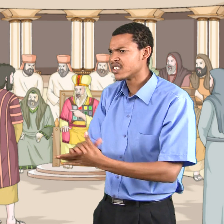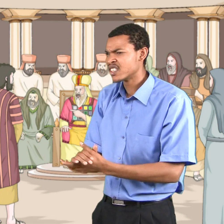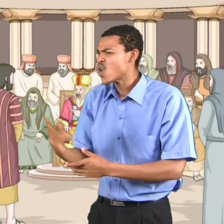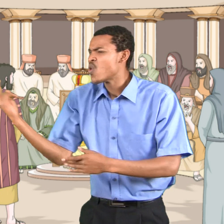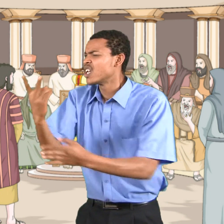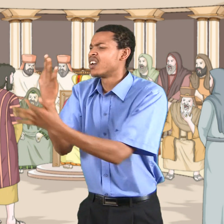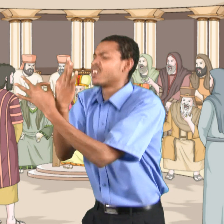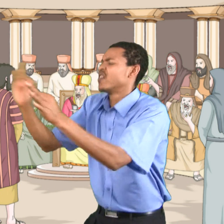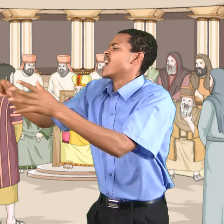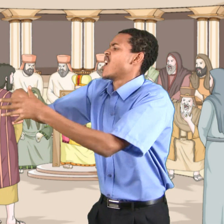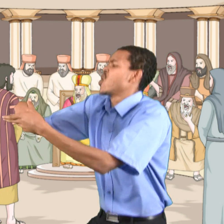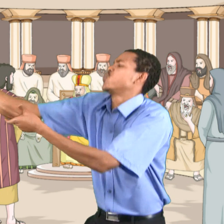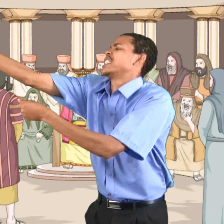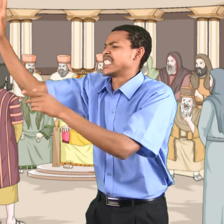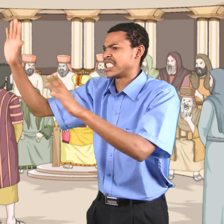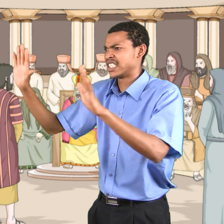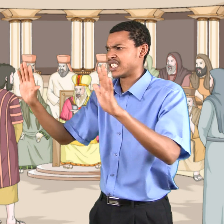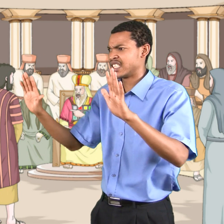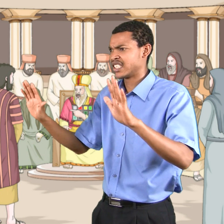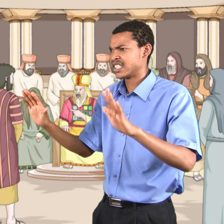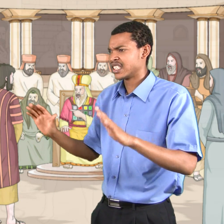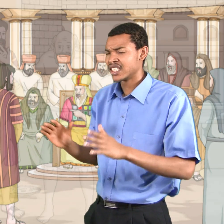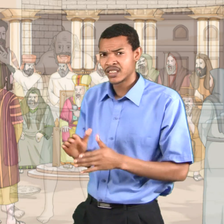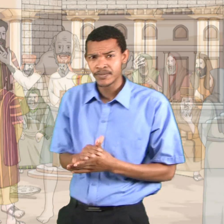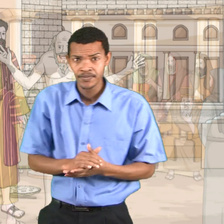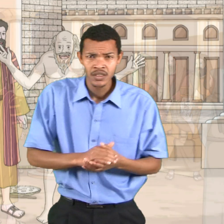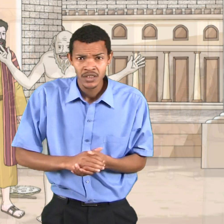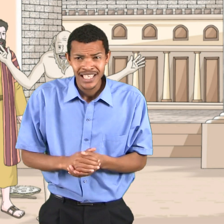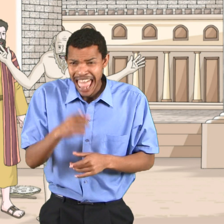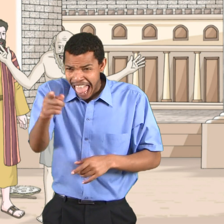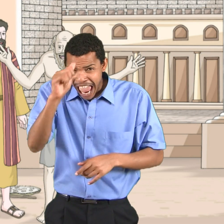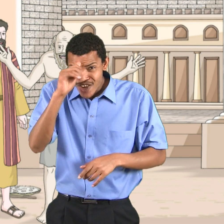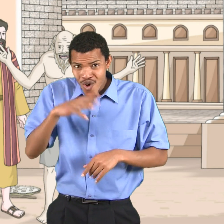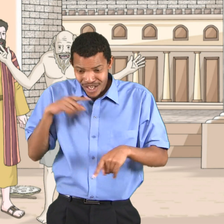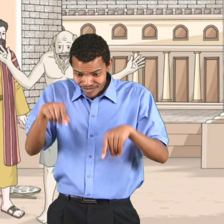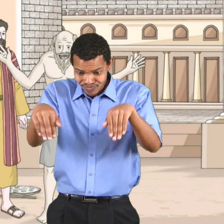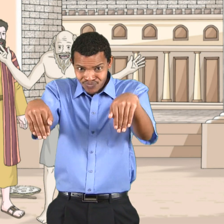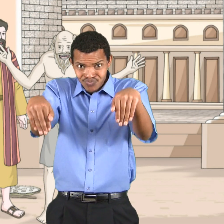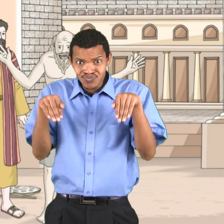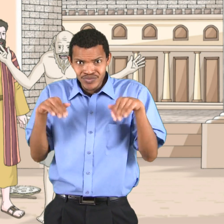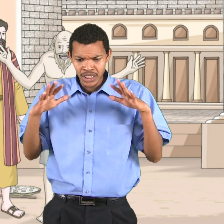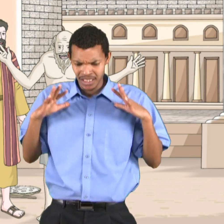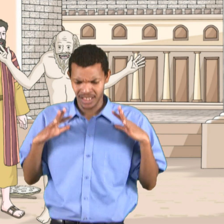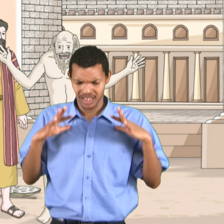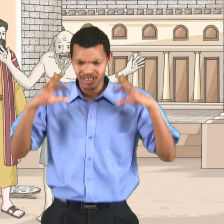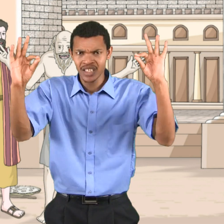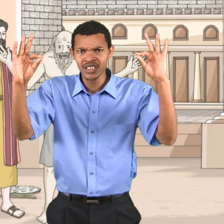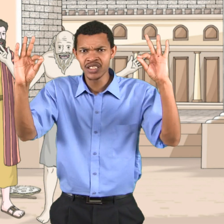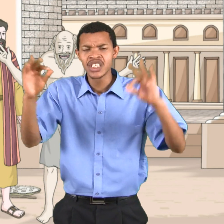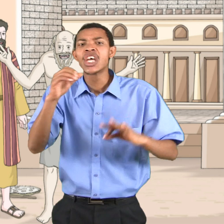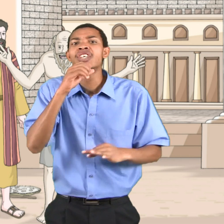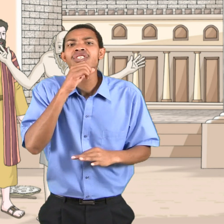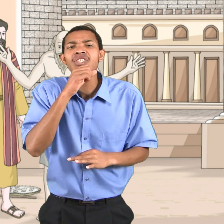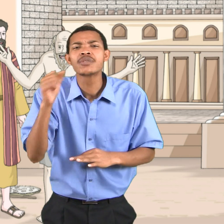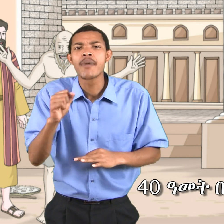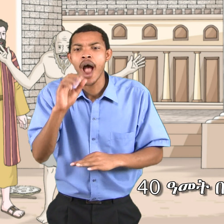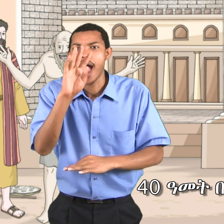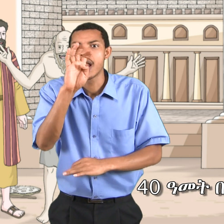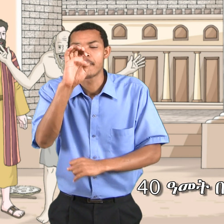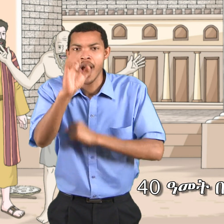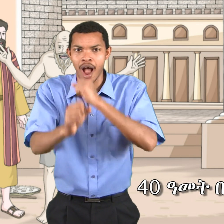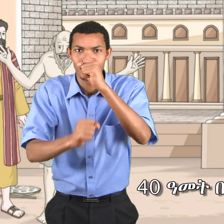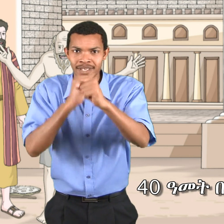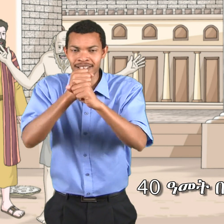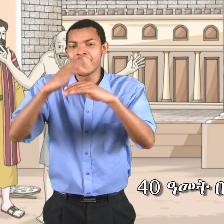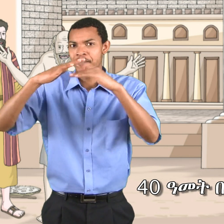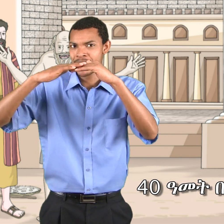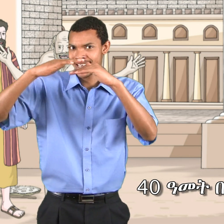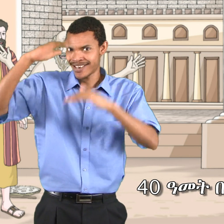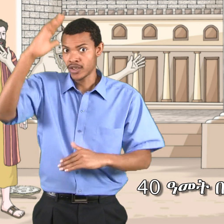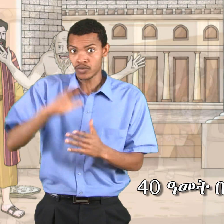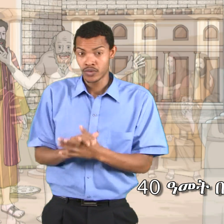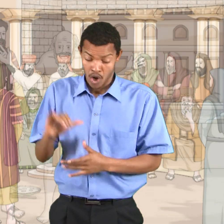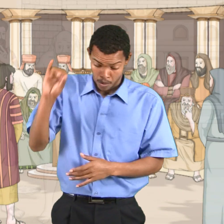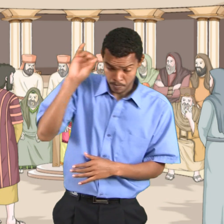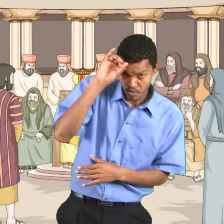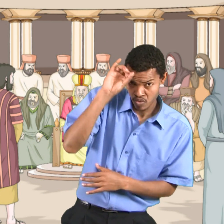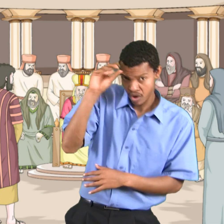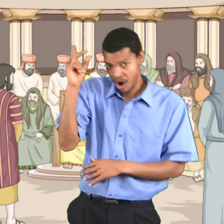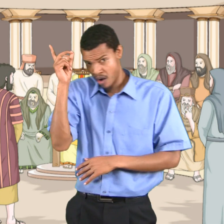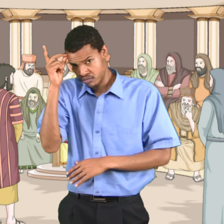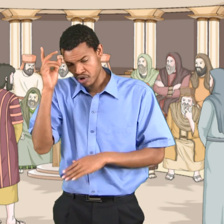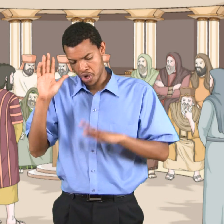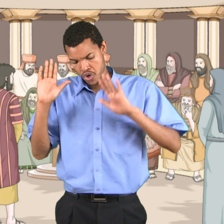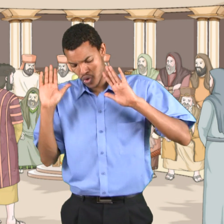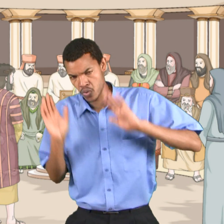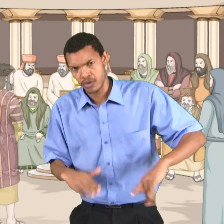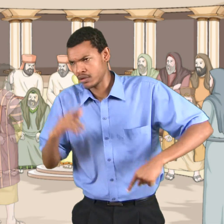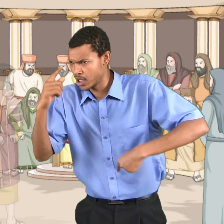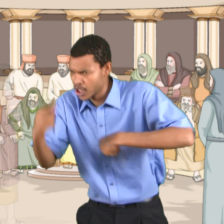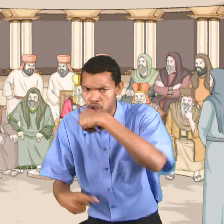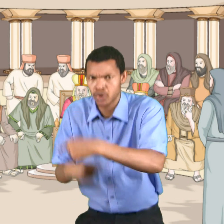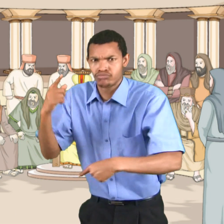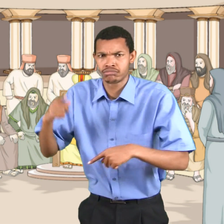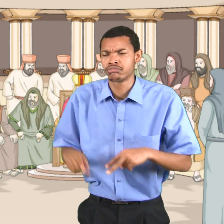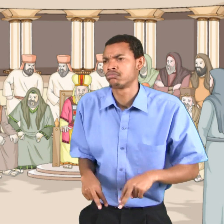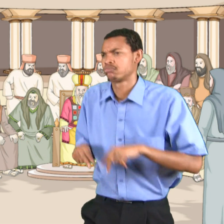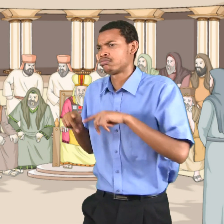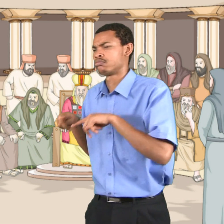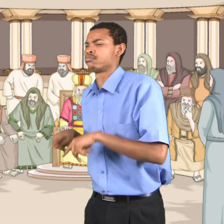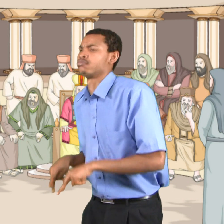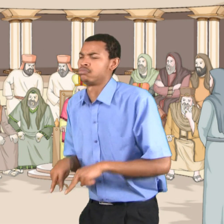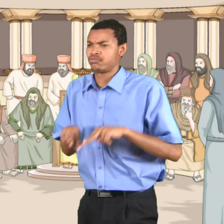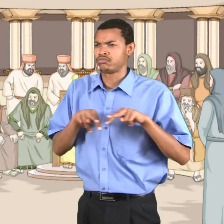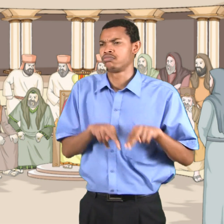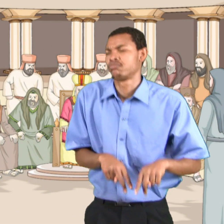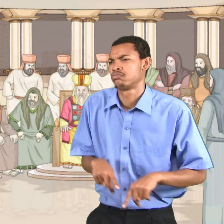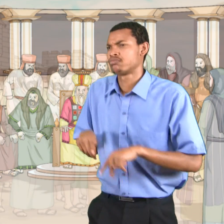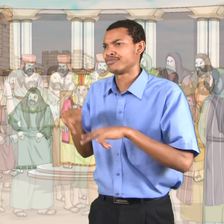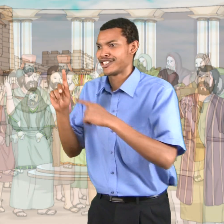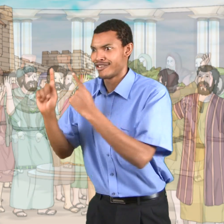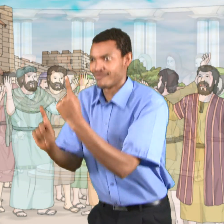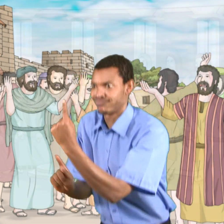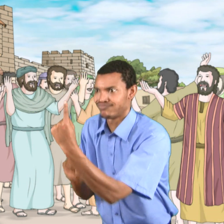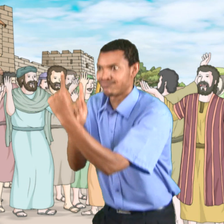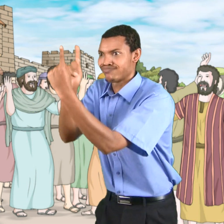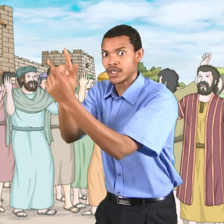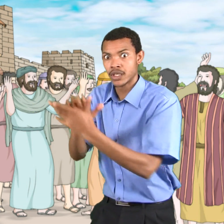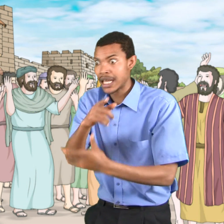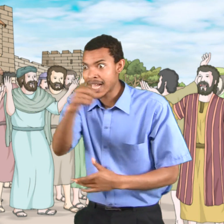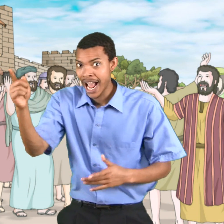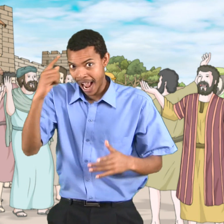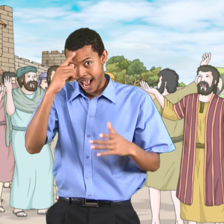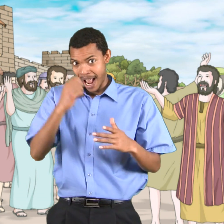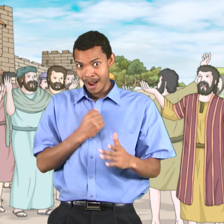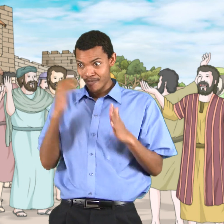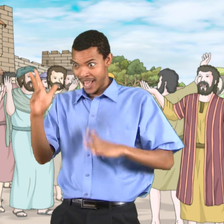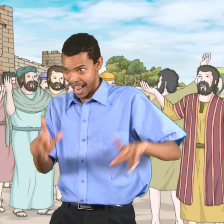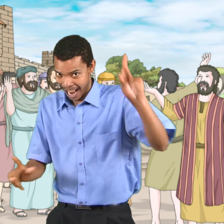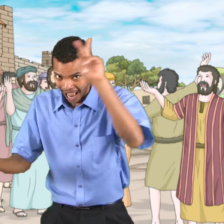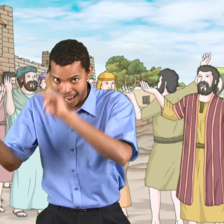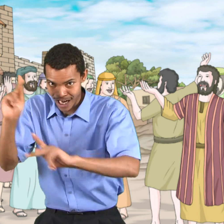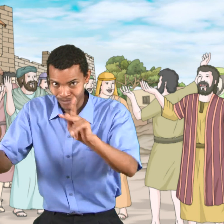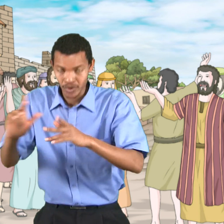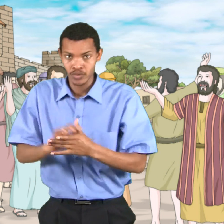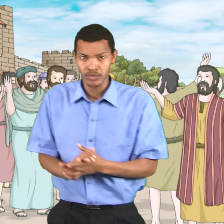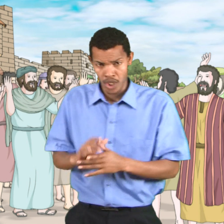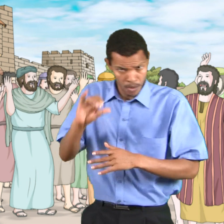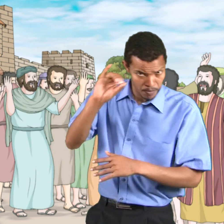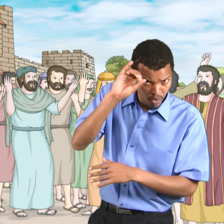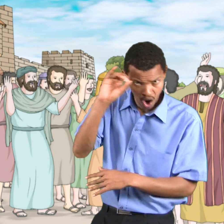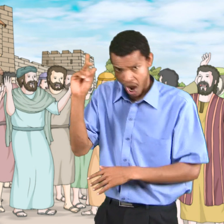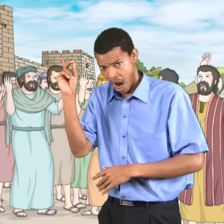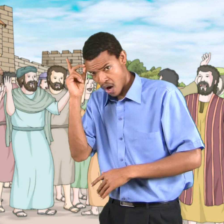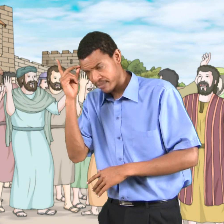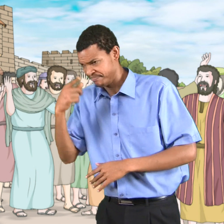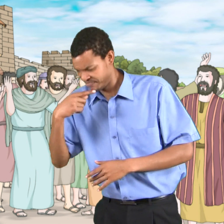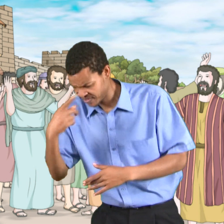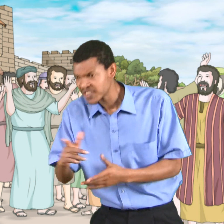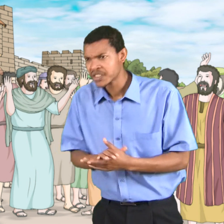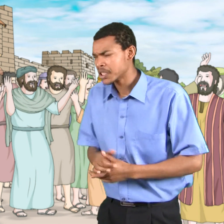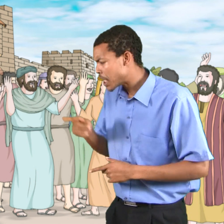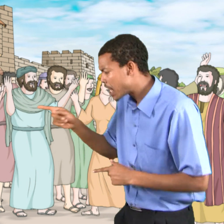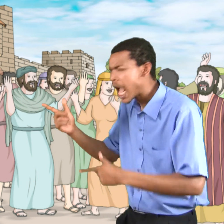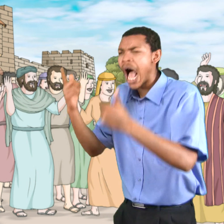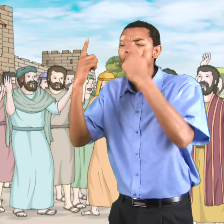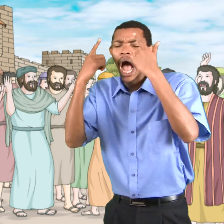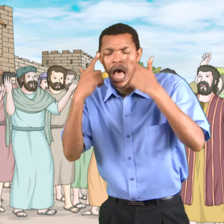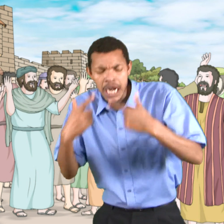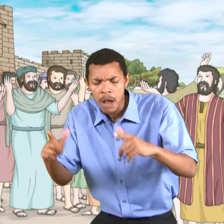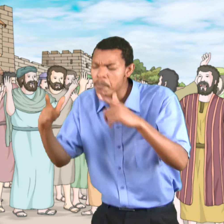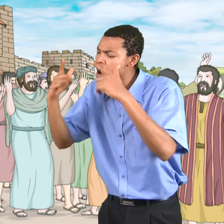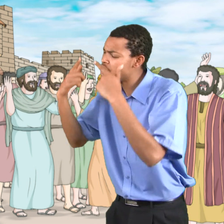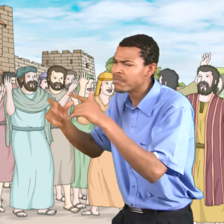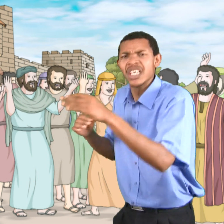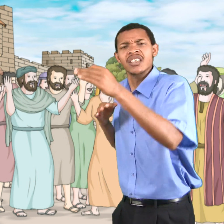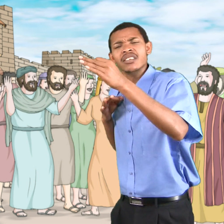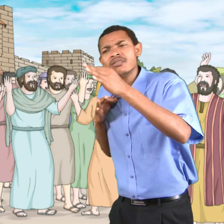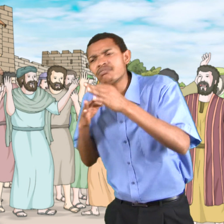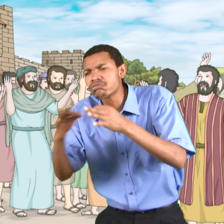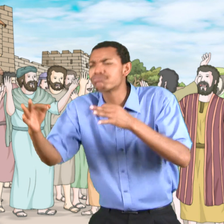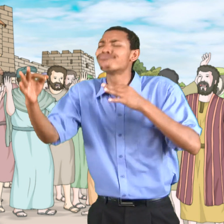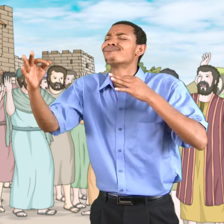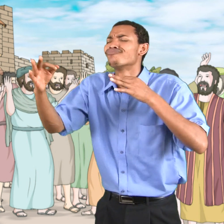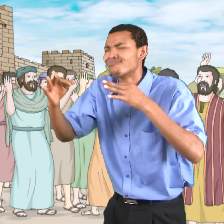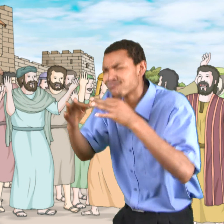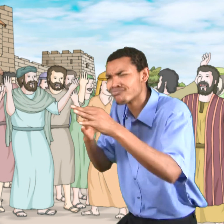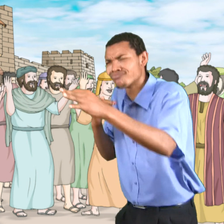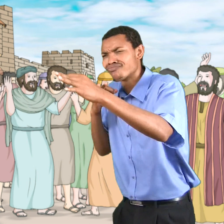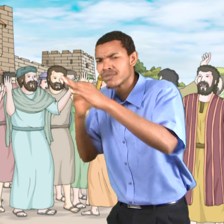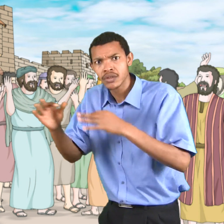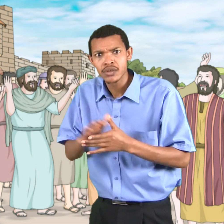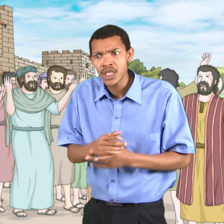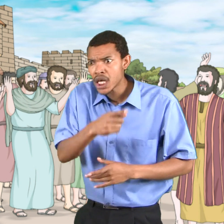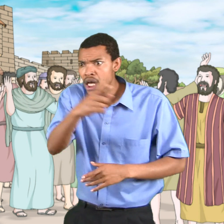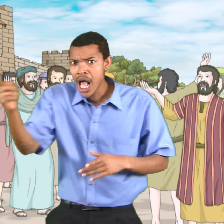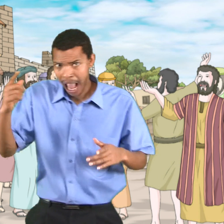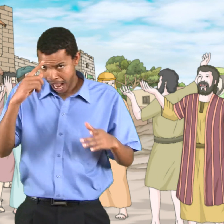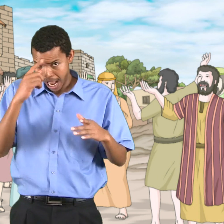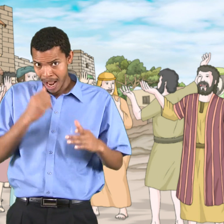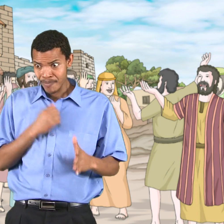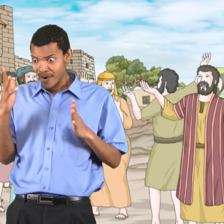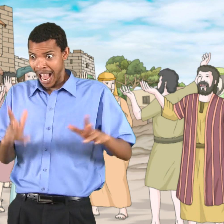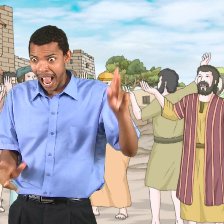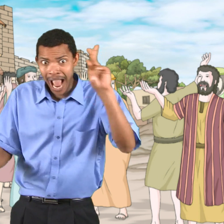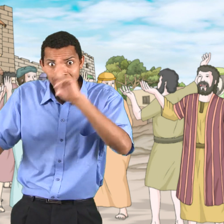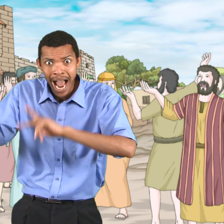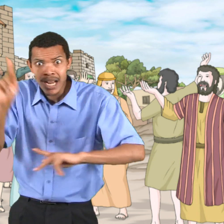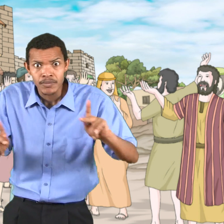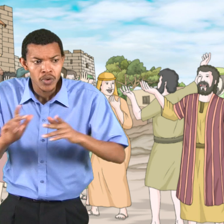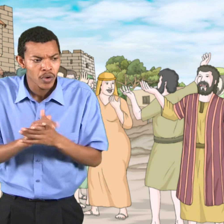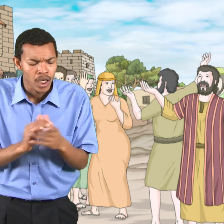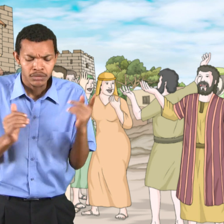On their release, Peter and John returned to their own people and reported everything that the chief priests and elders had said to them.